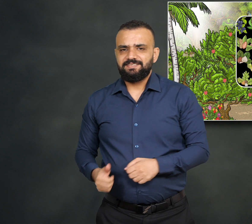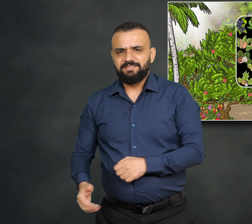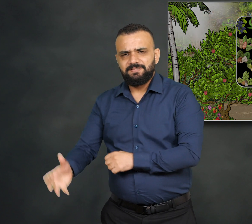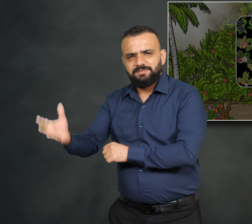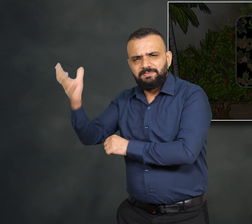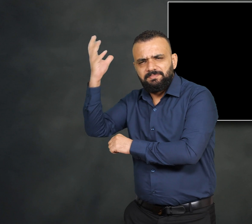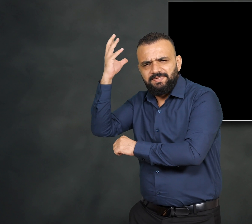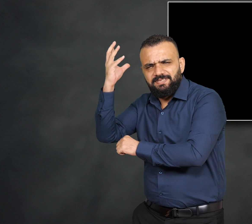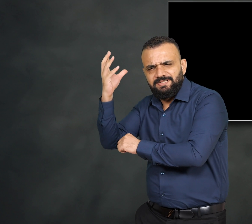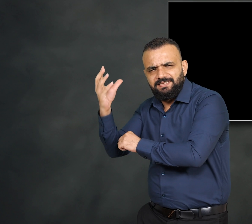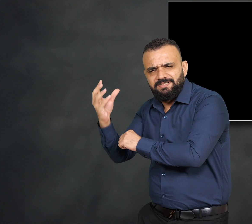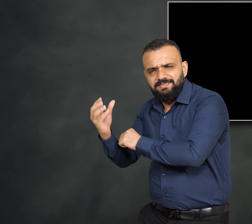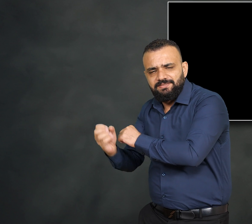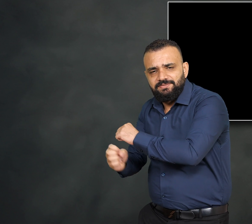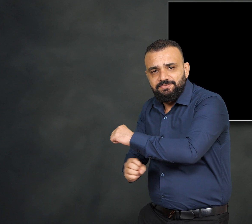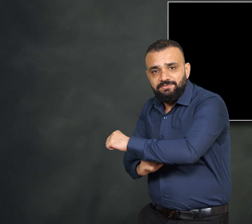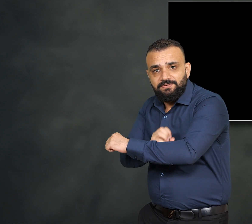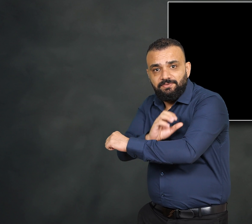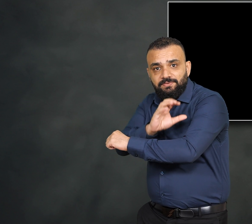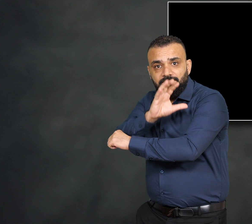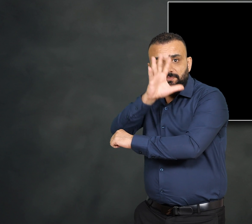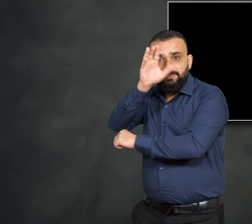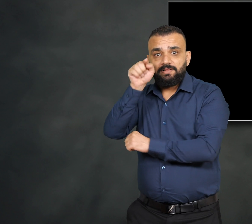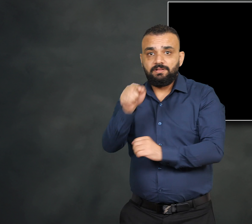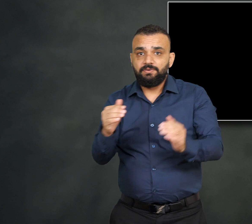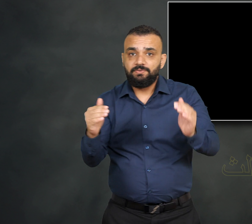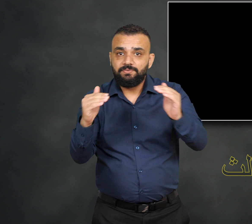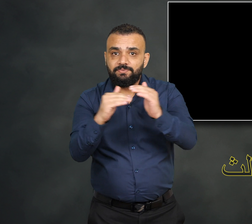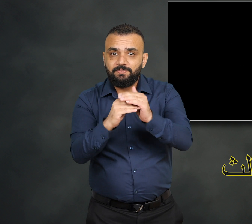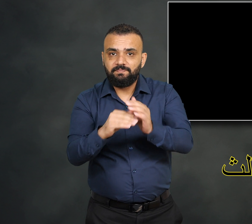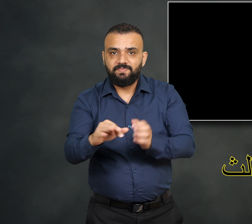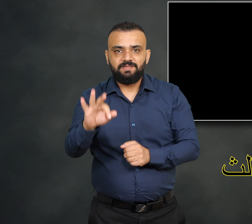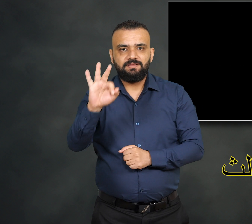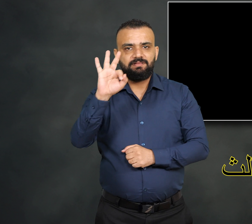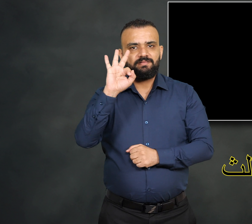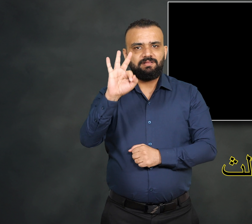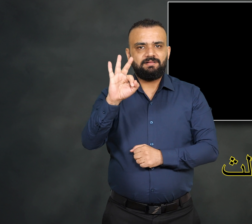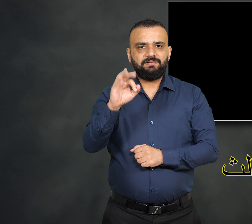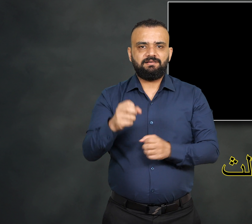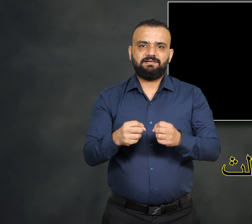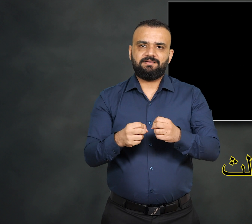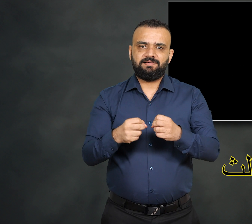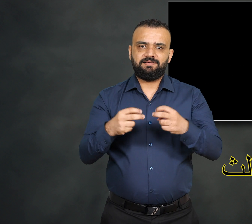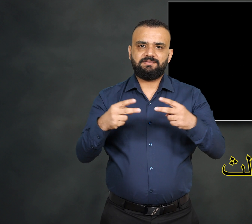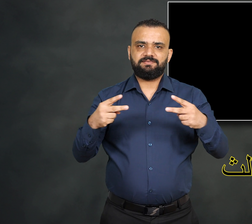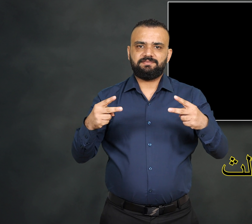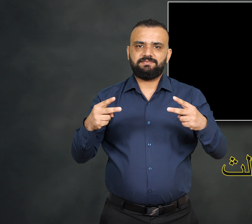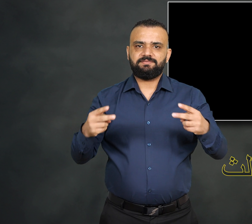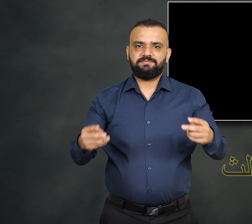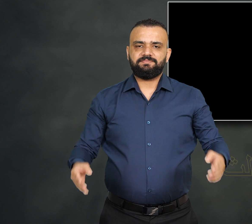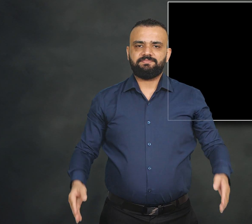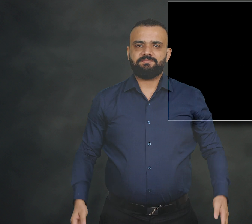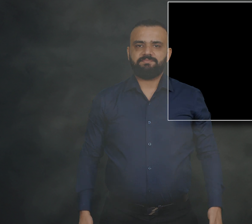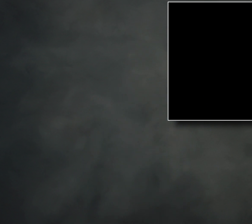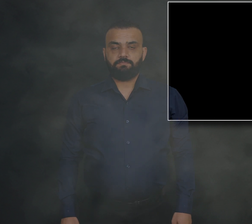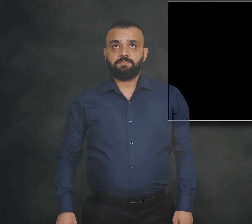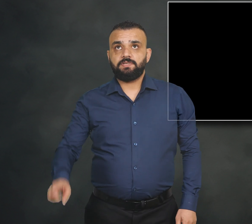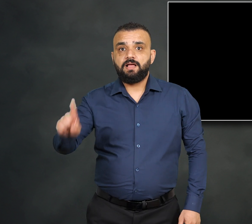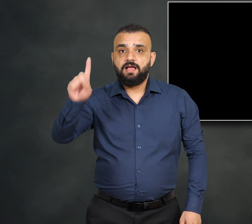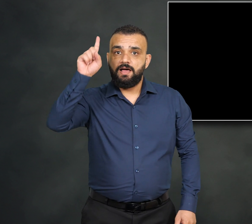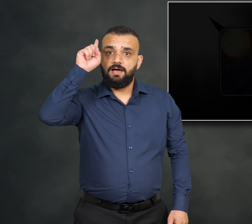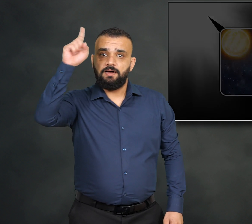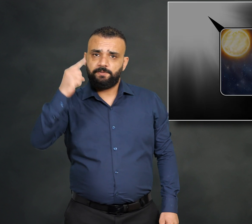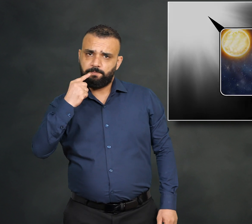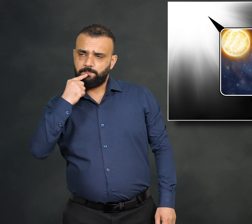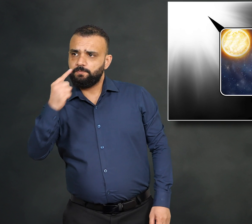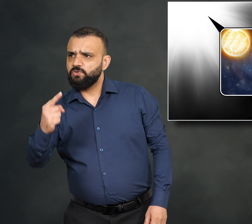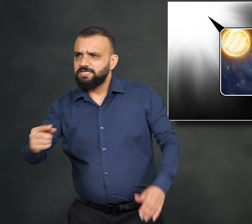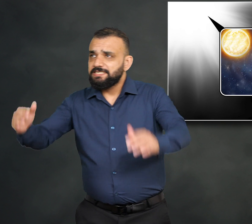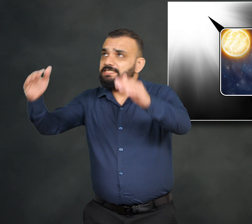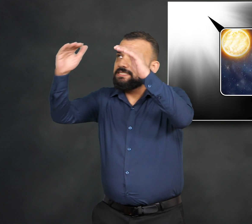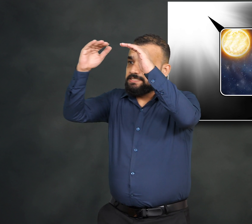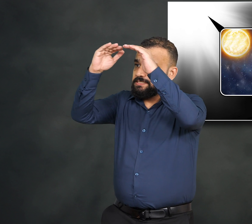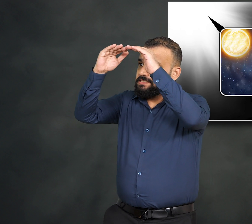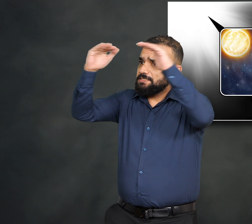And there was evening, and there was morning—the third day.